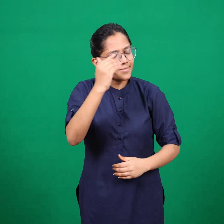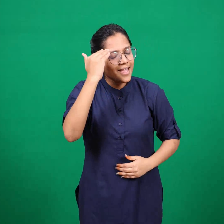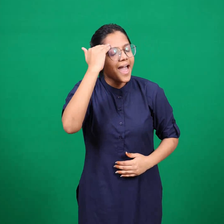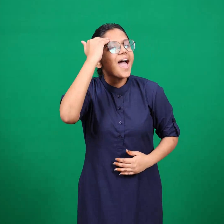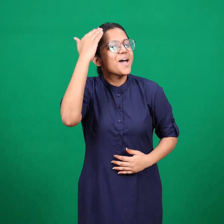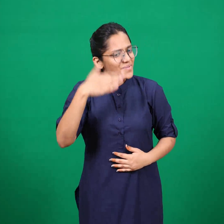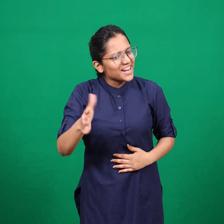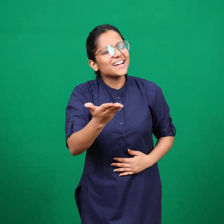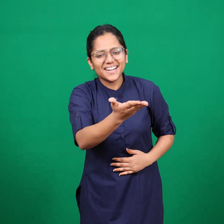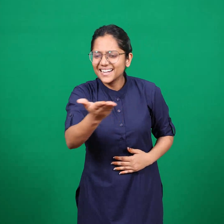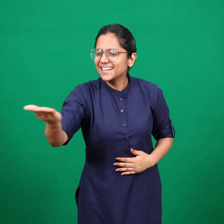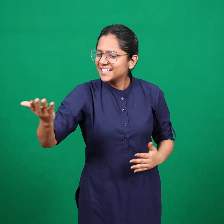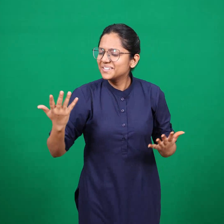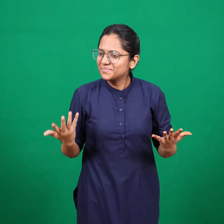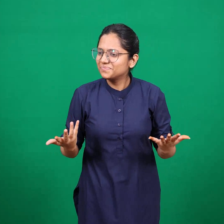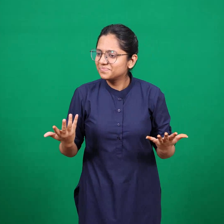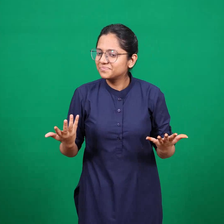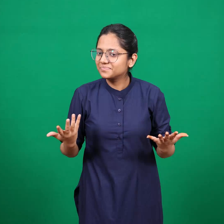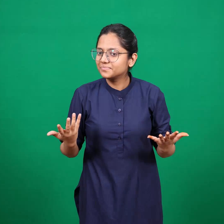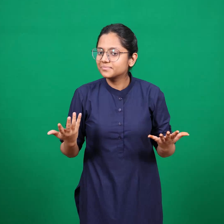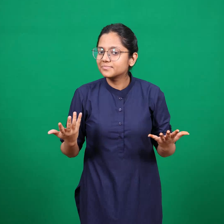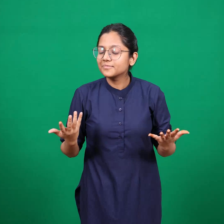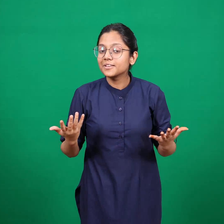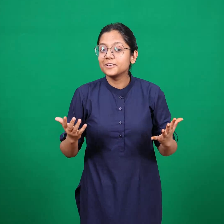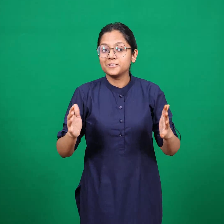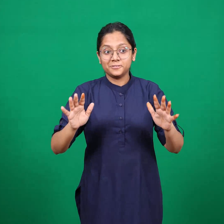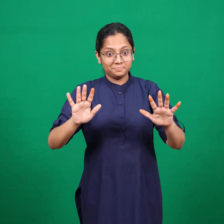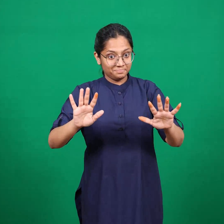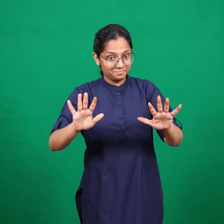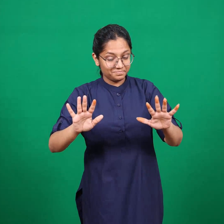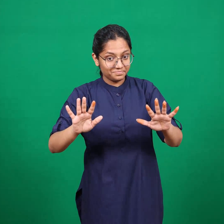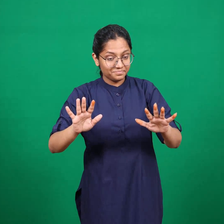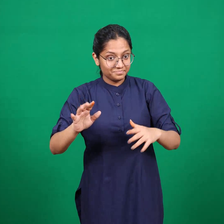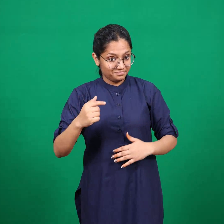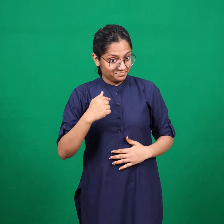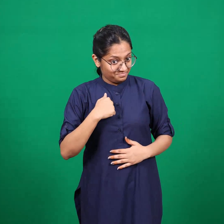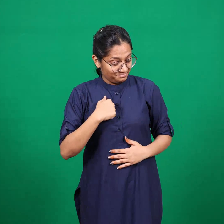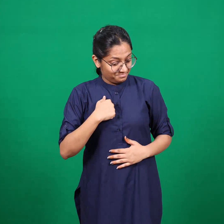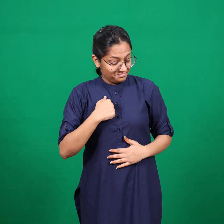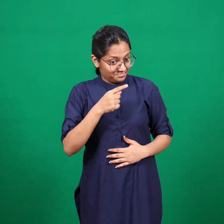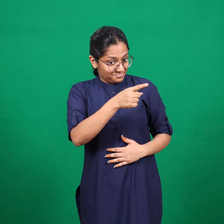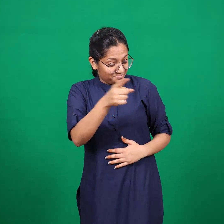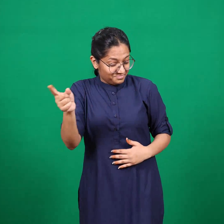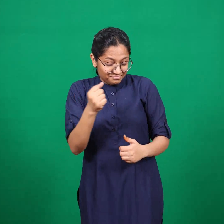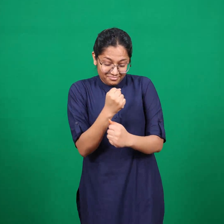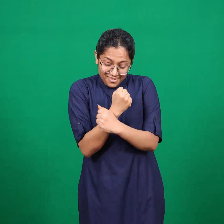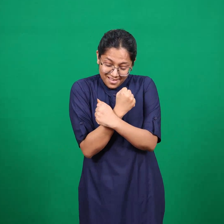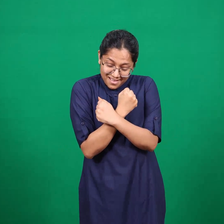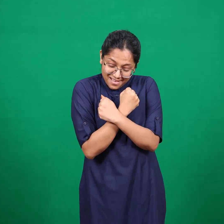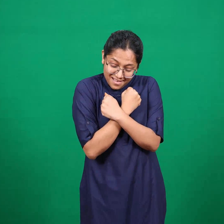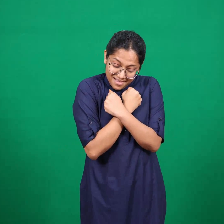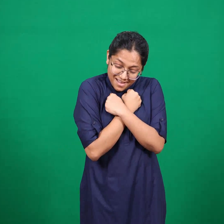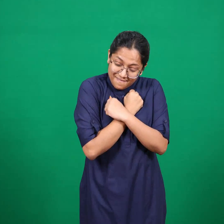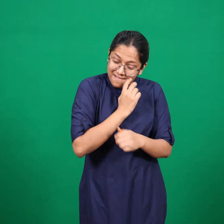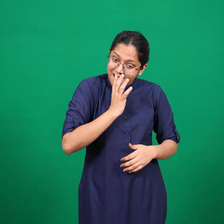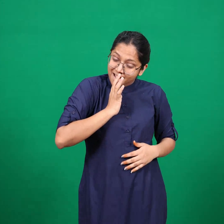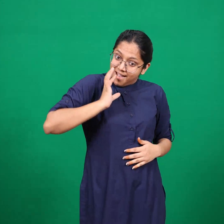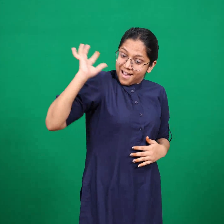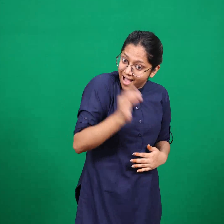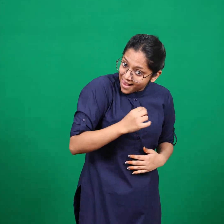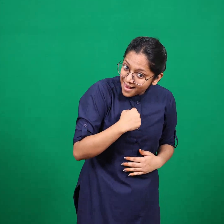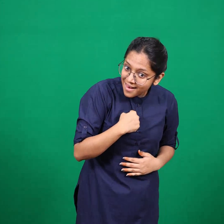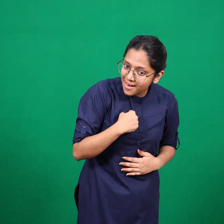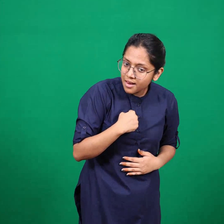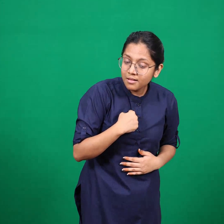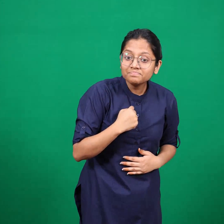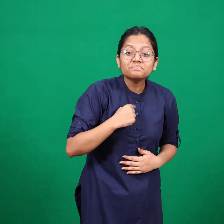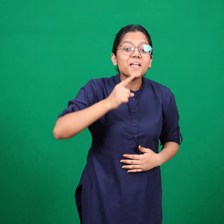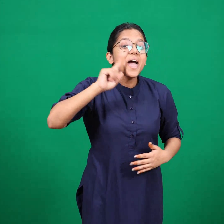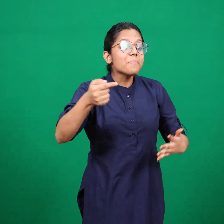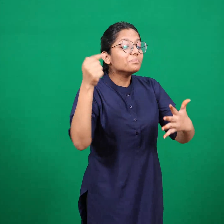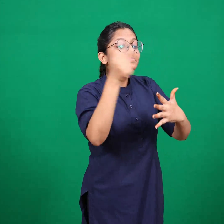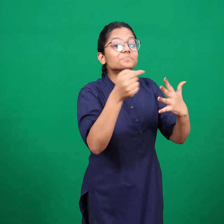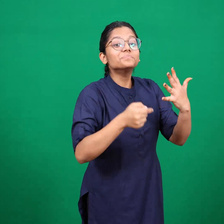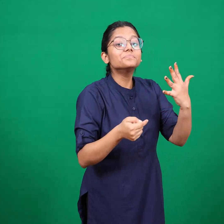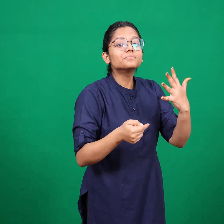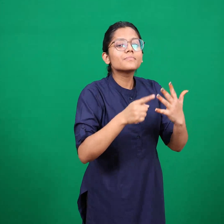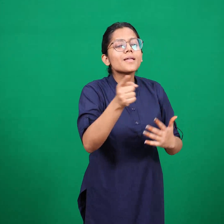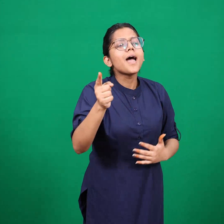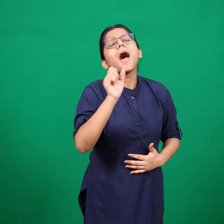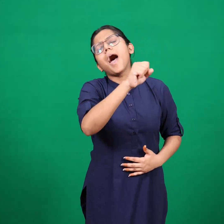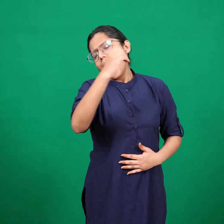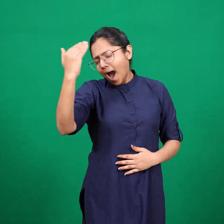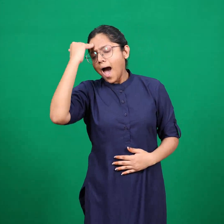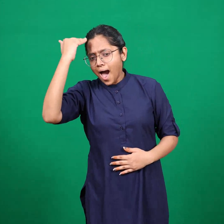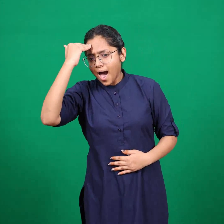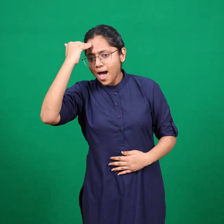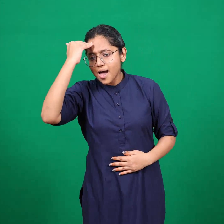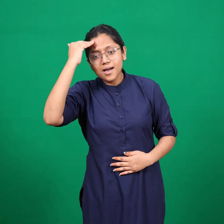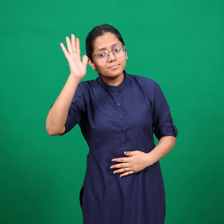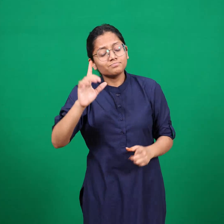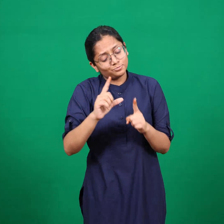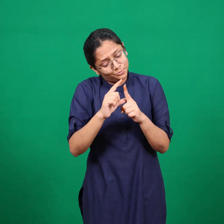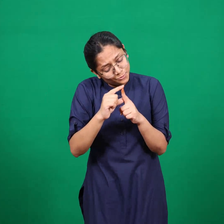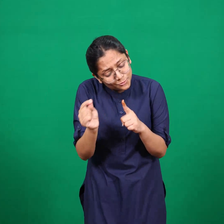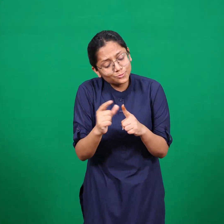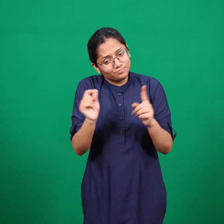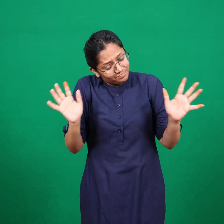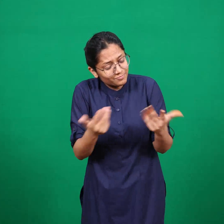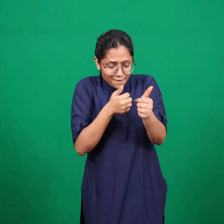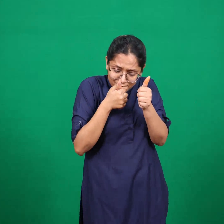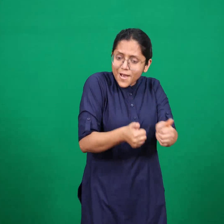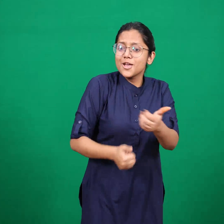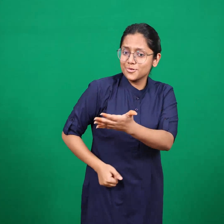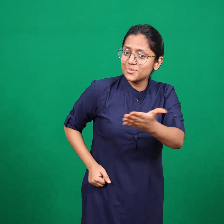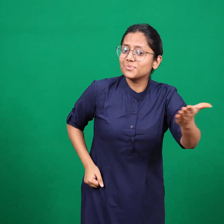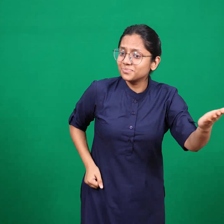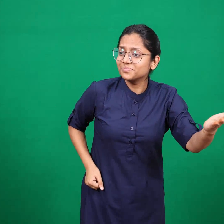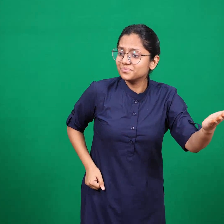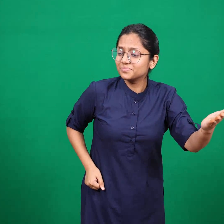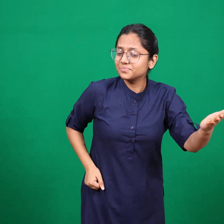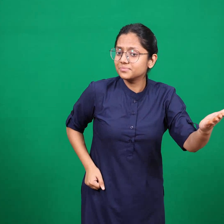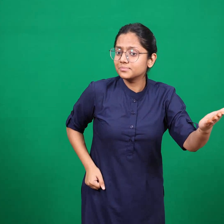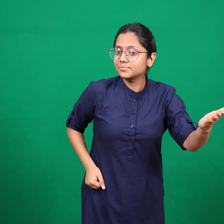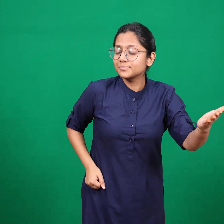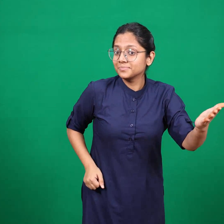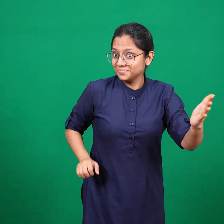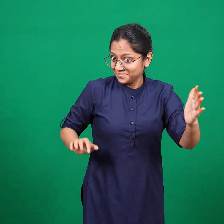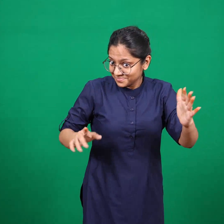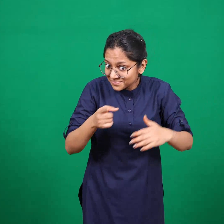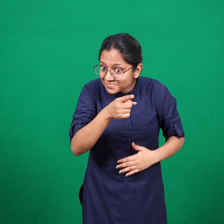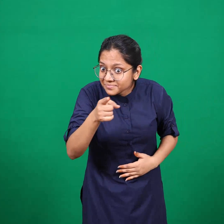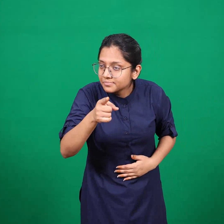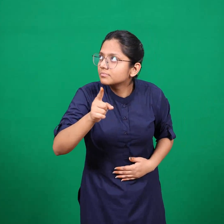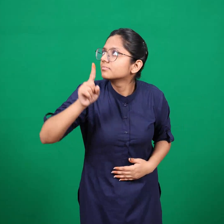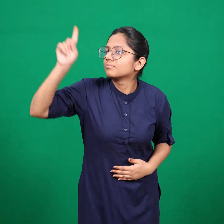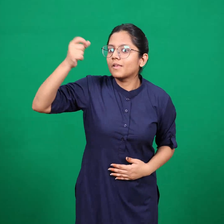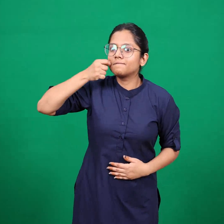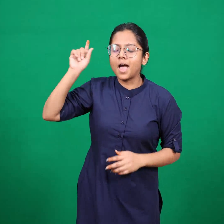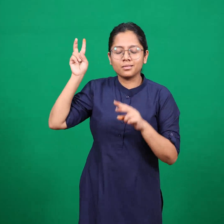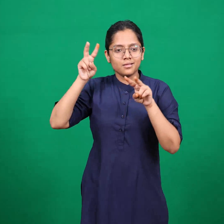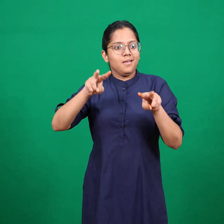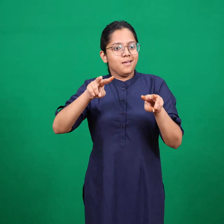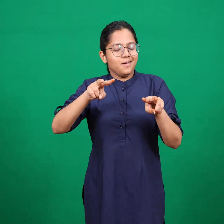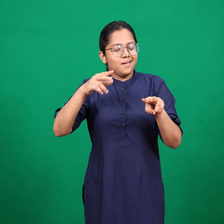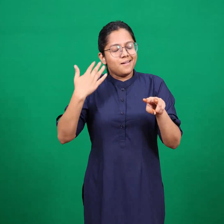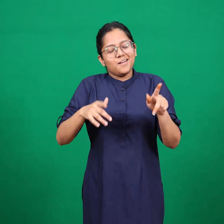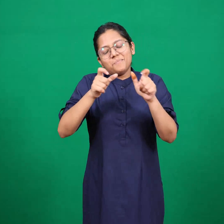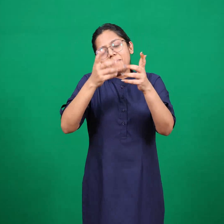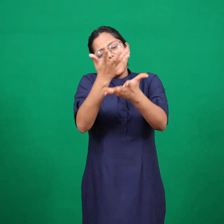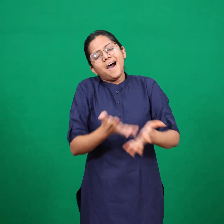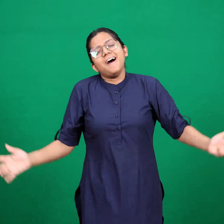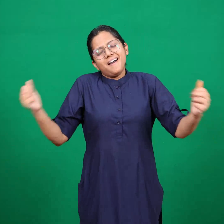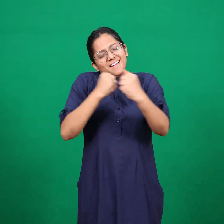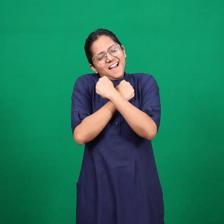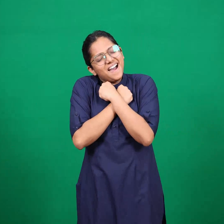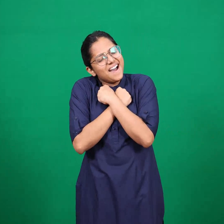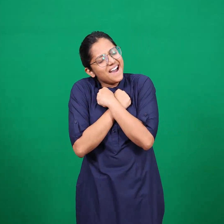Whoever has My commandments and keeps them is the one who loves Me.